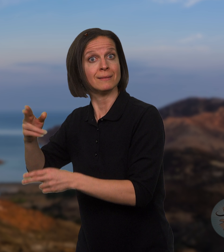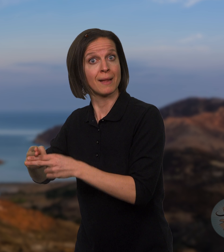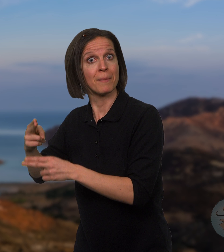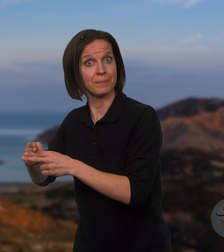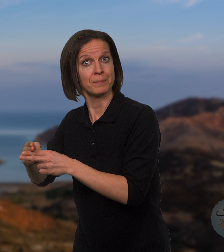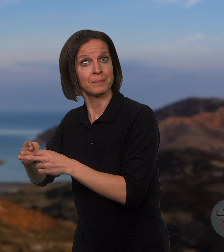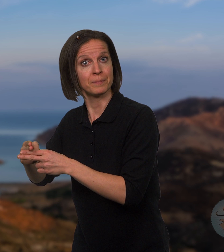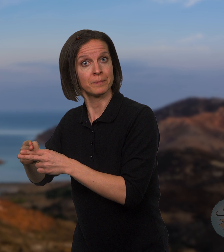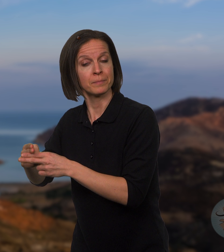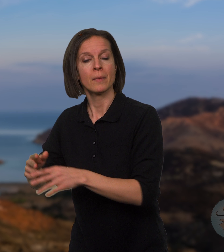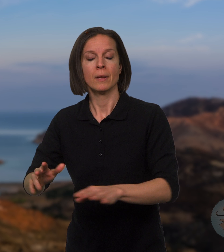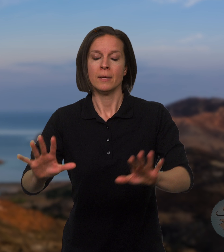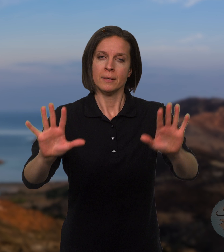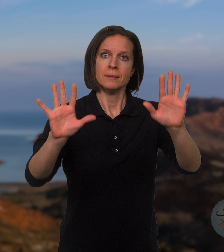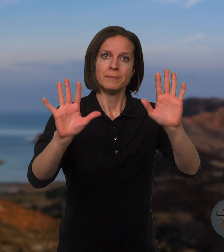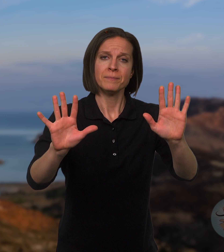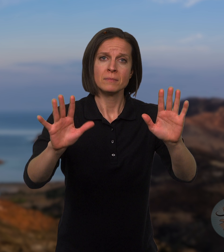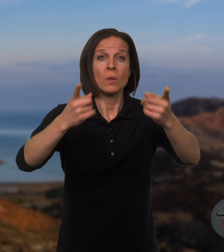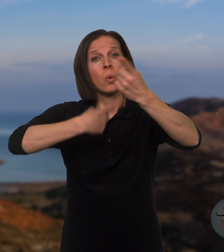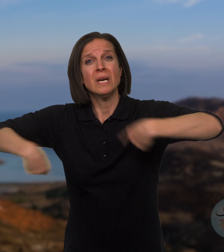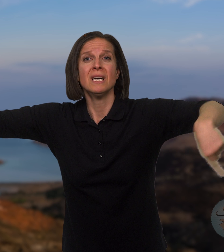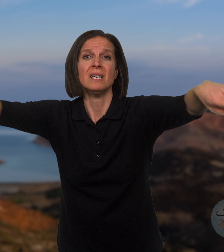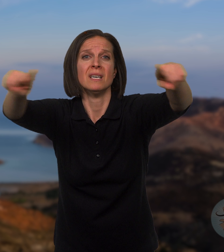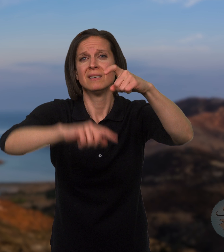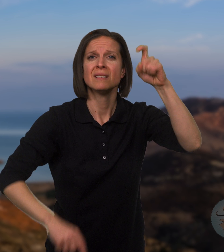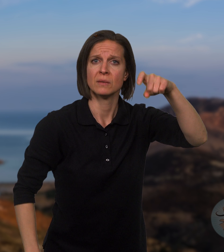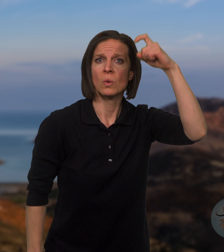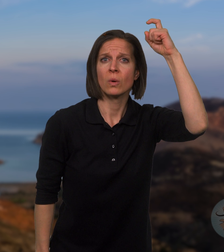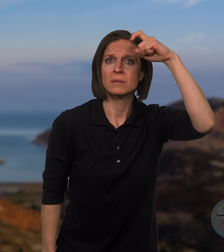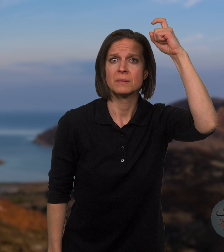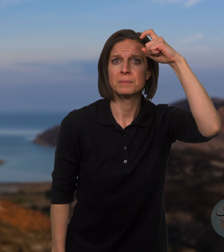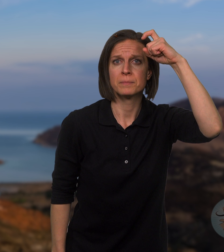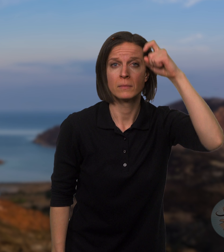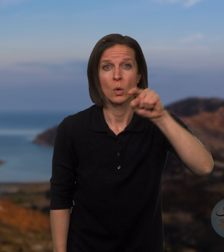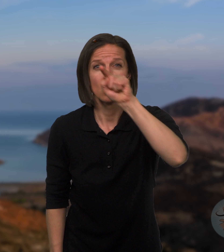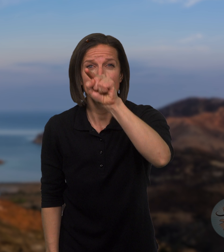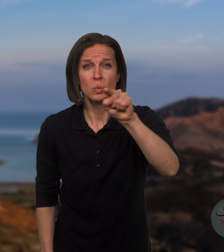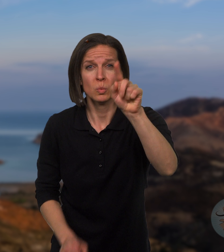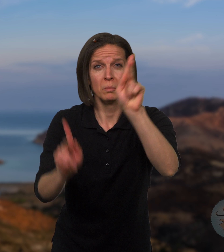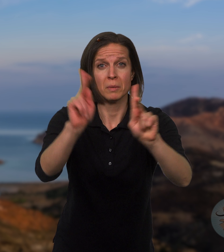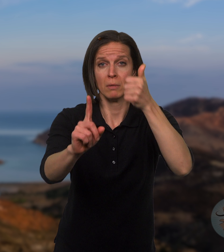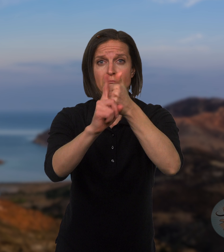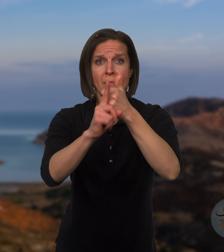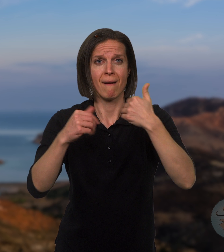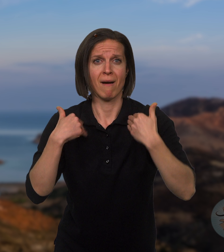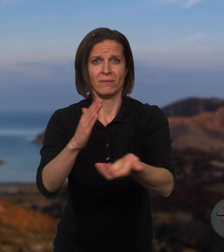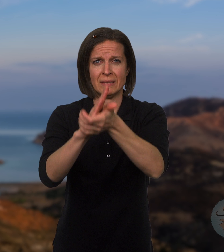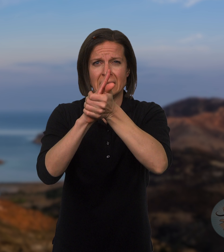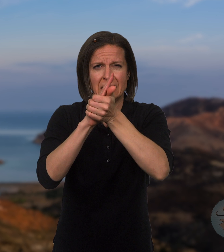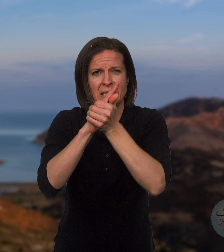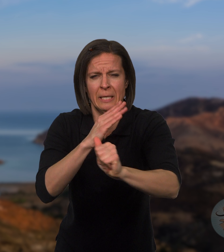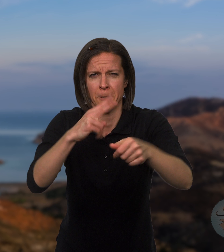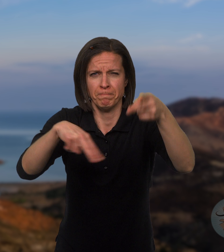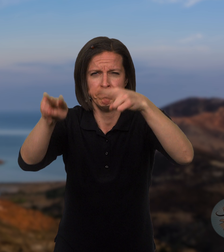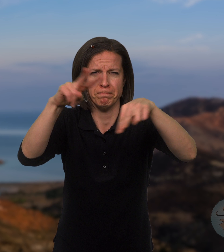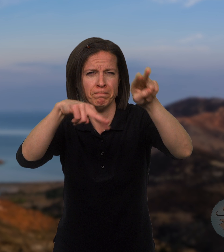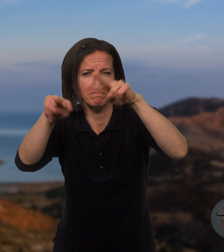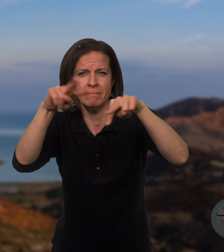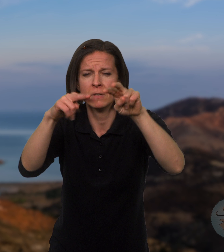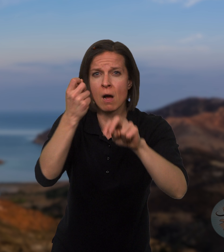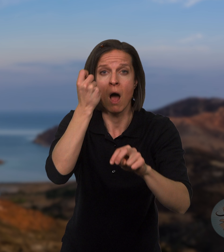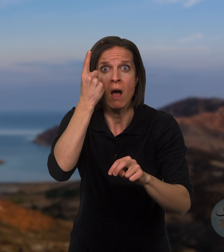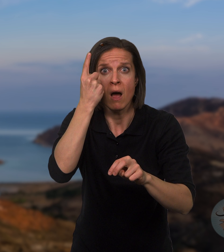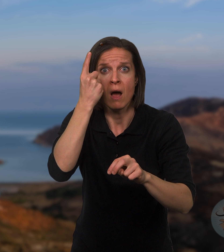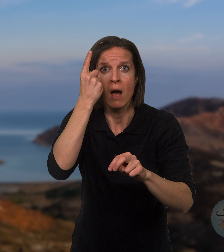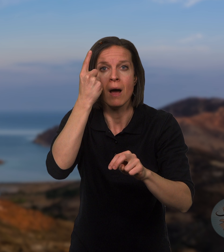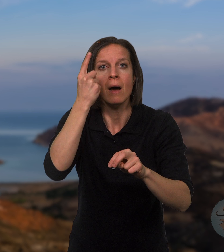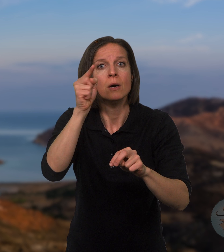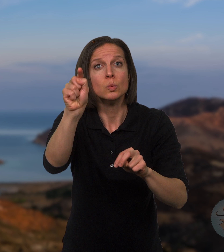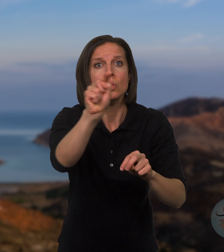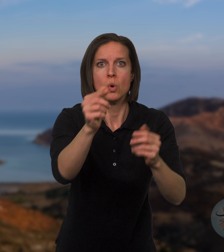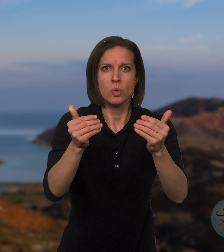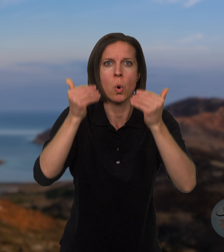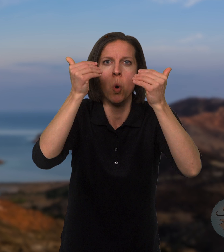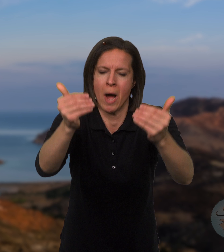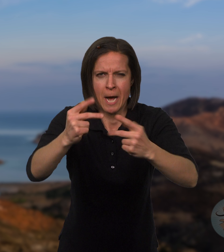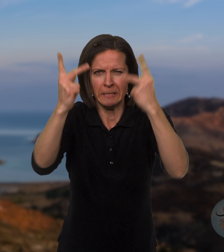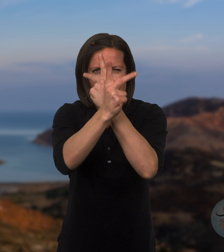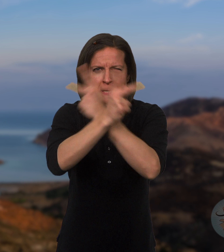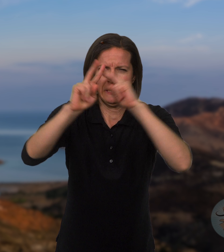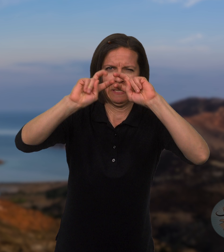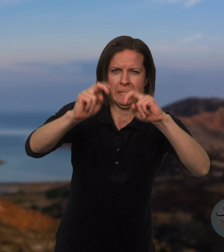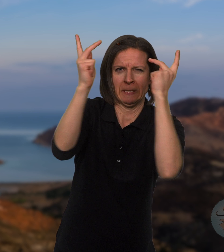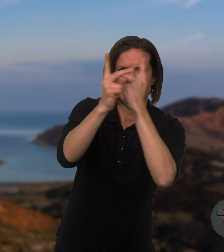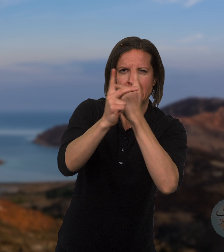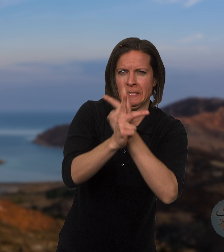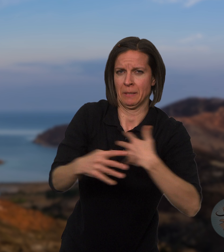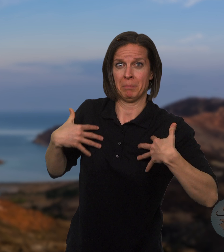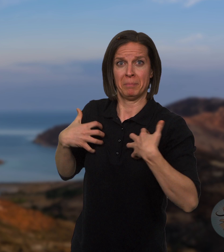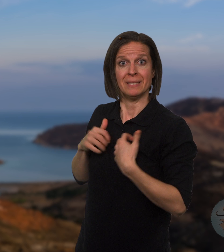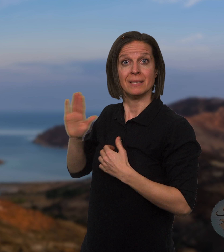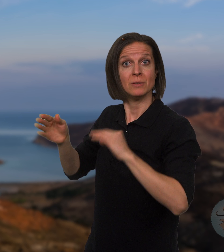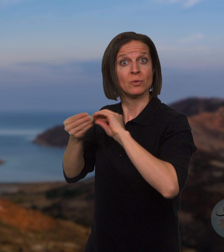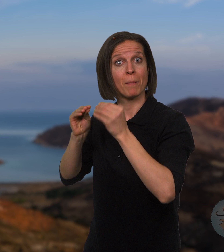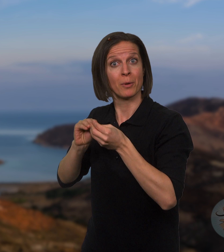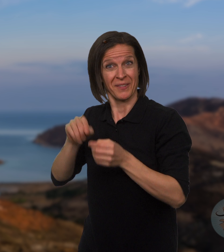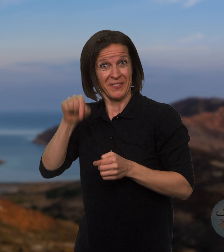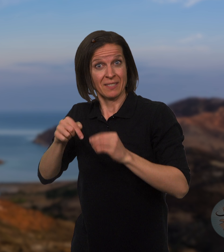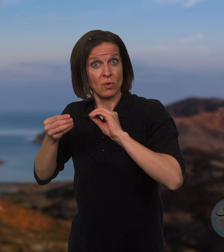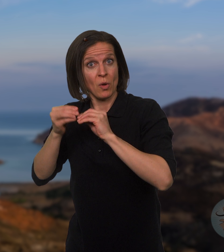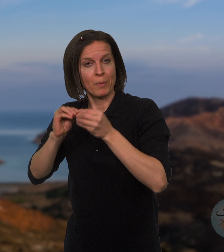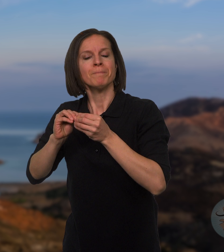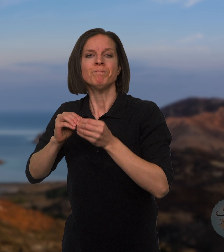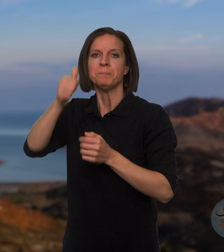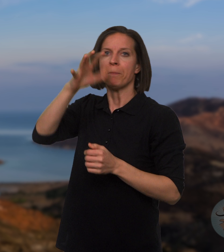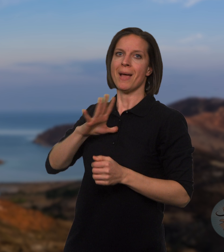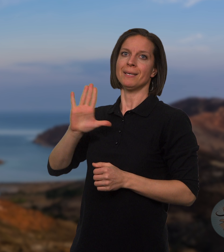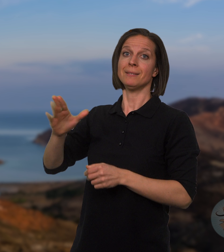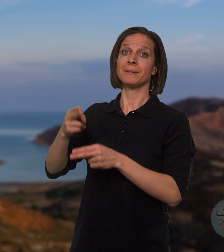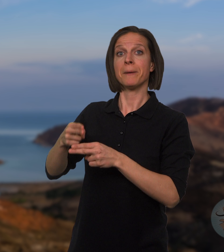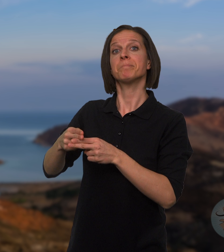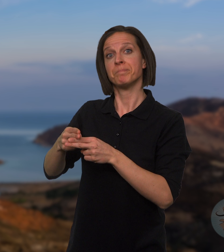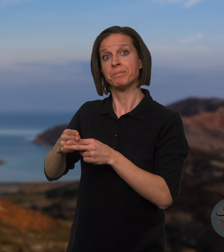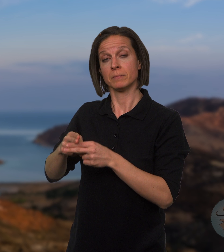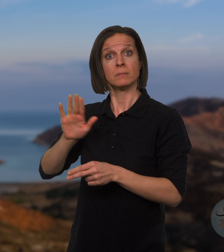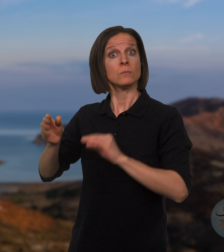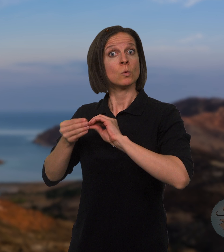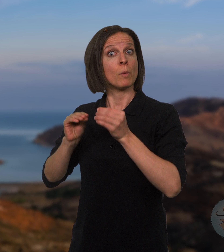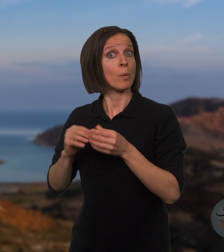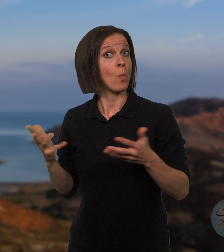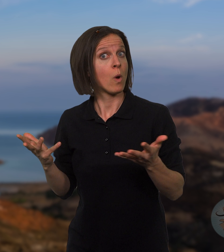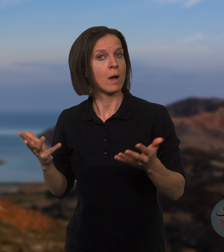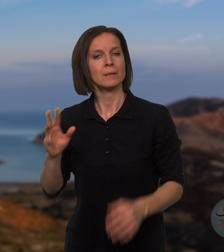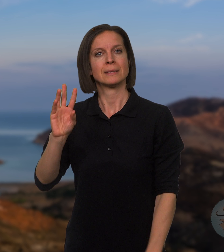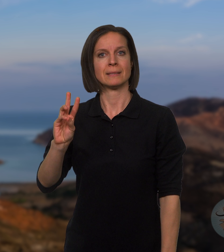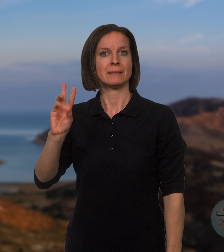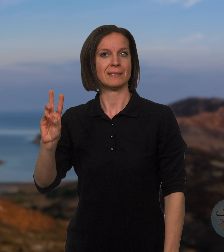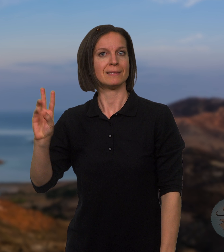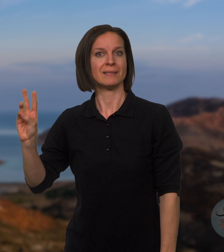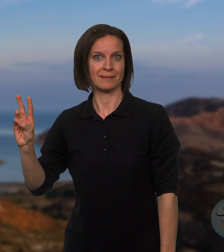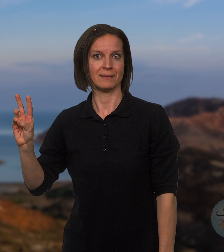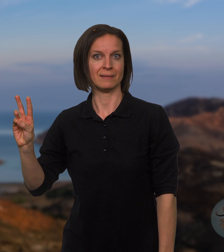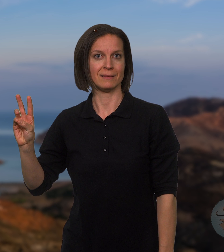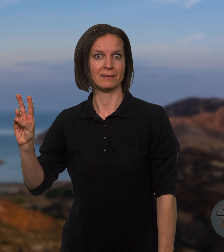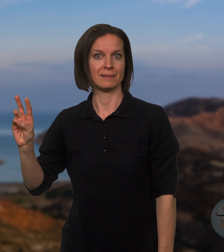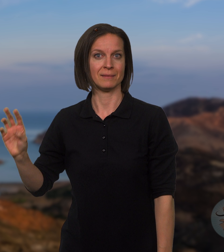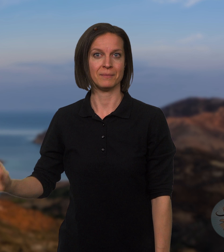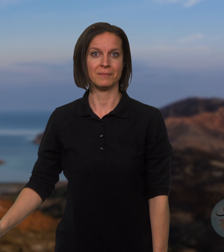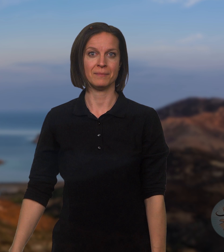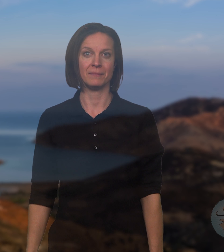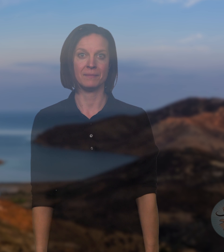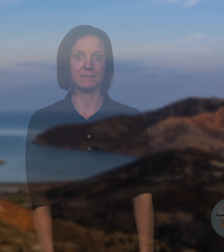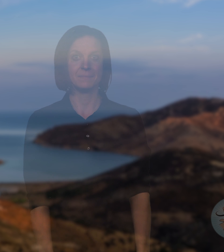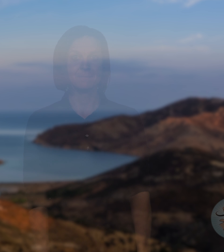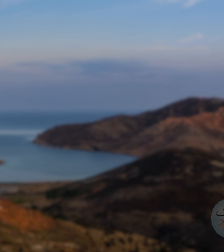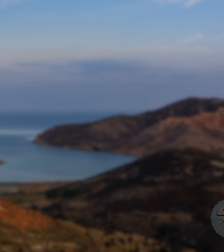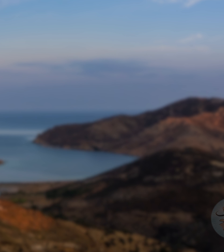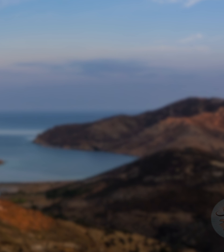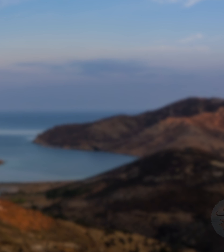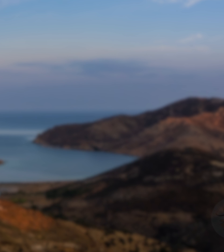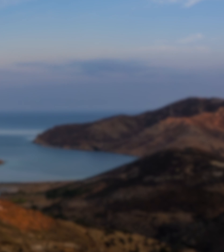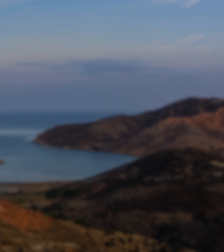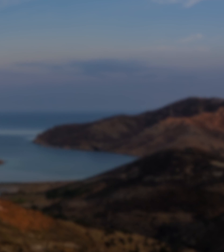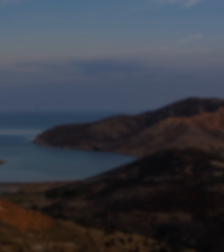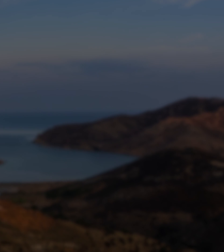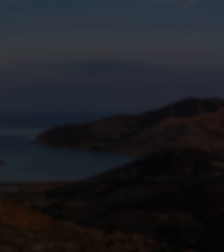Here is a call for wisdom: Let the one who has insight calculate the number of the beast, for it is the number of a man, and that number is 666.